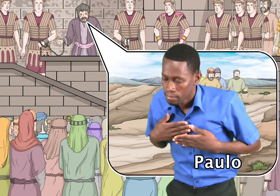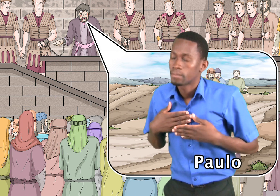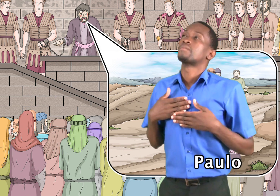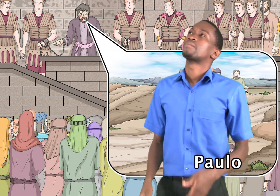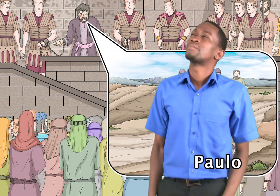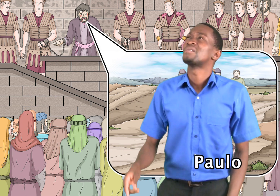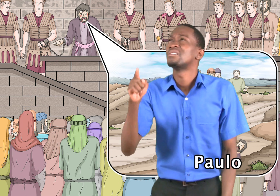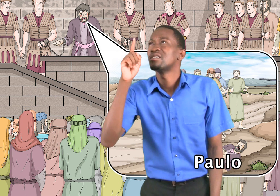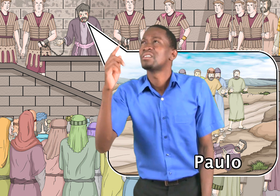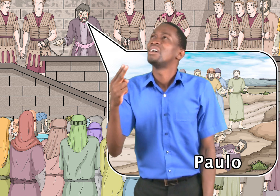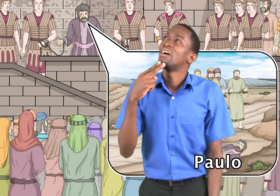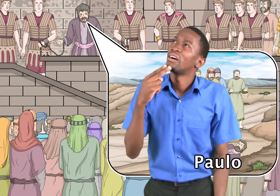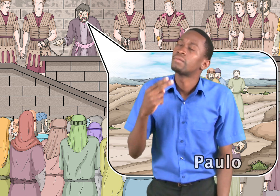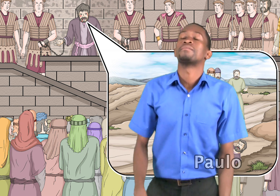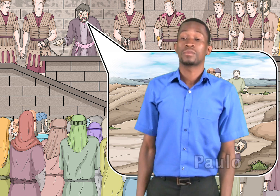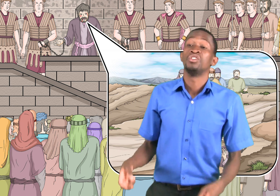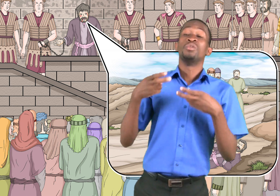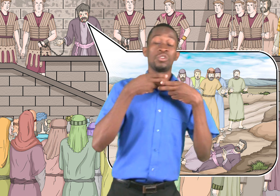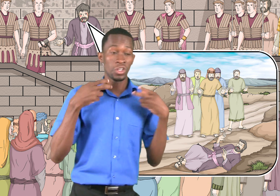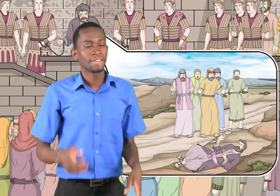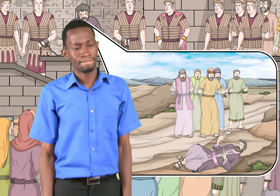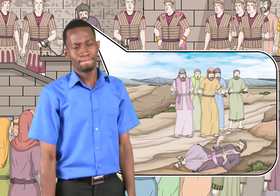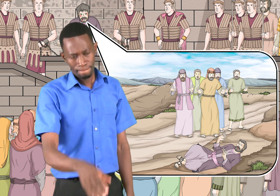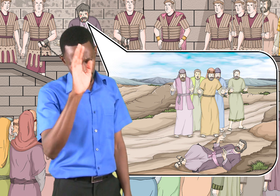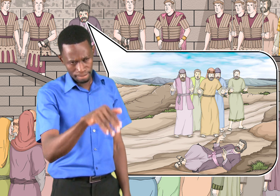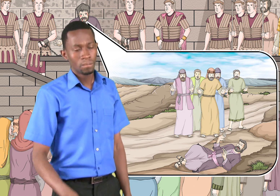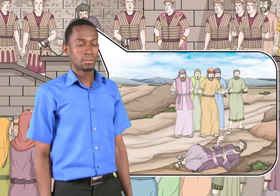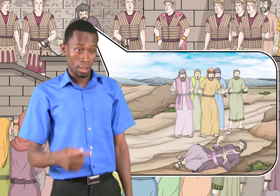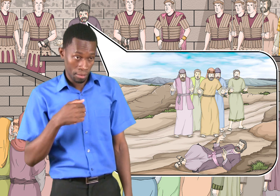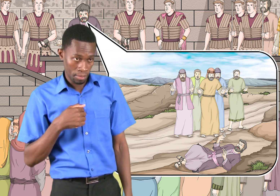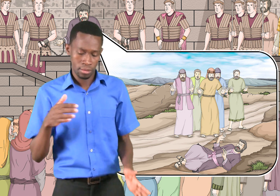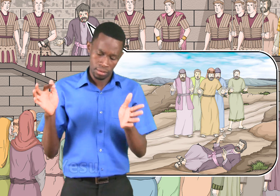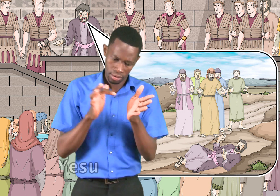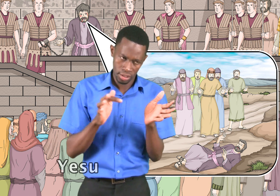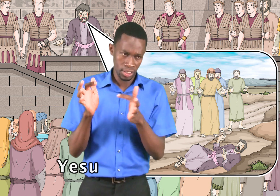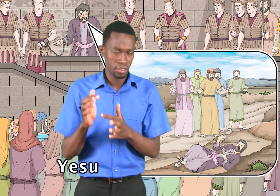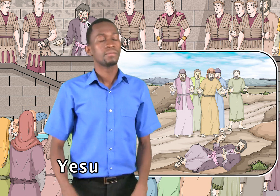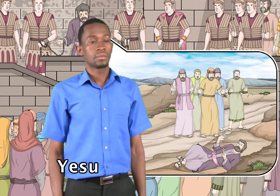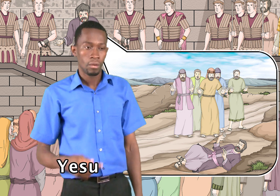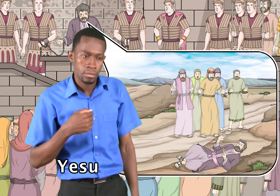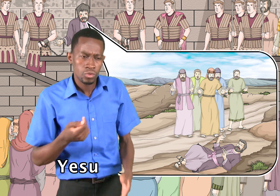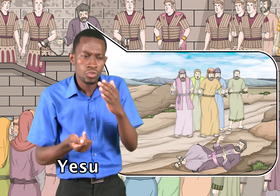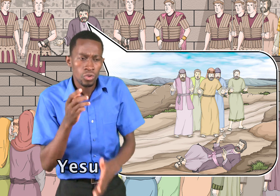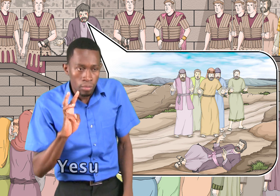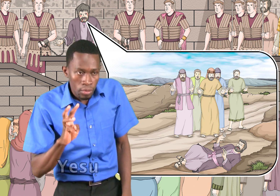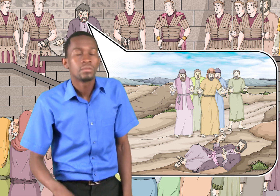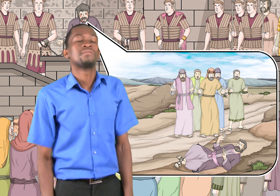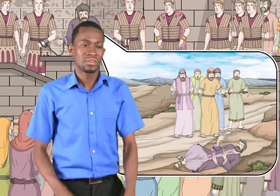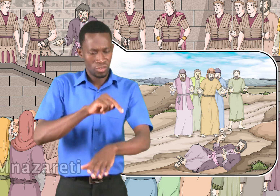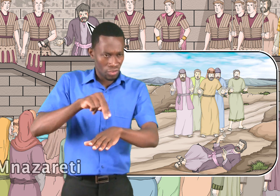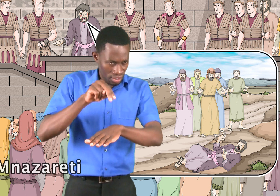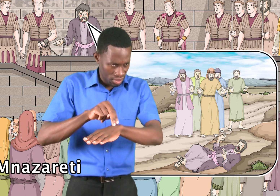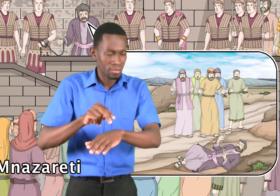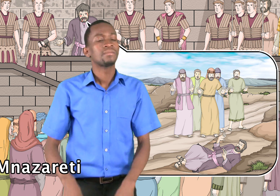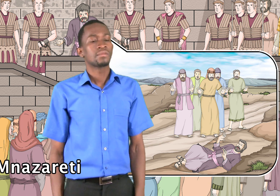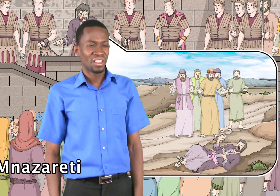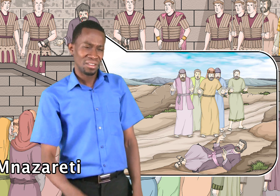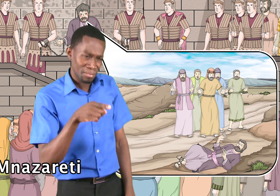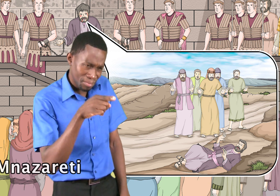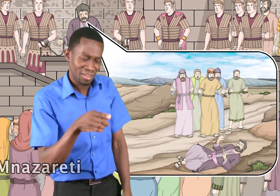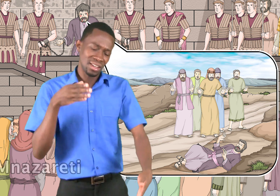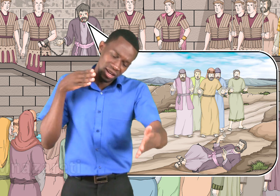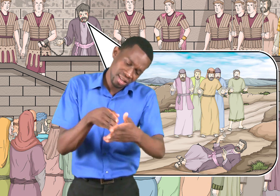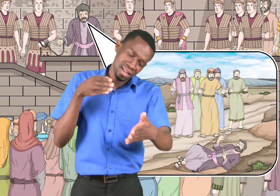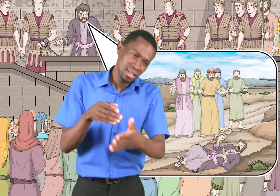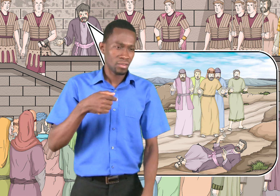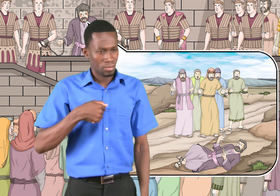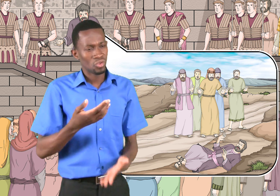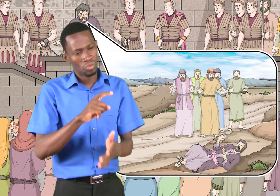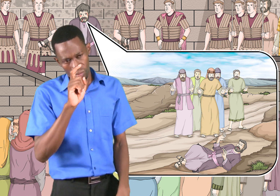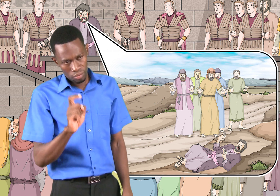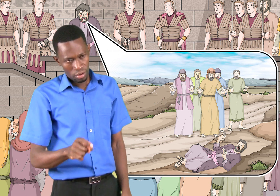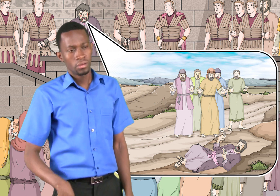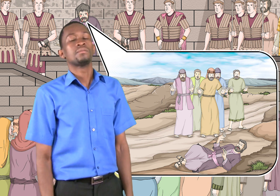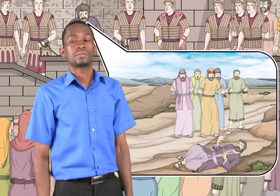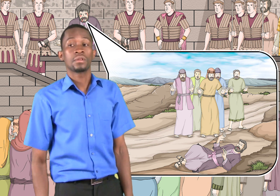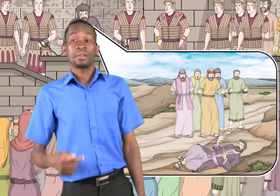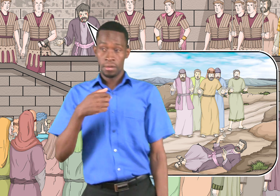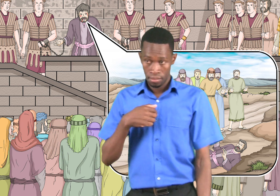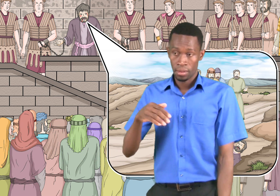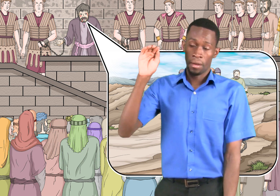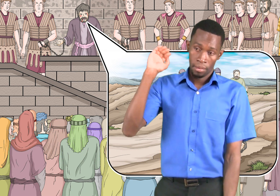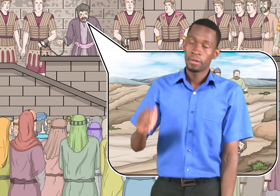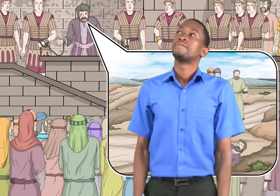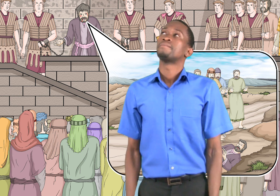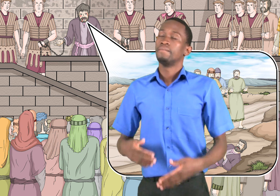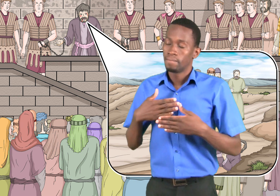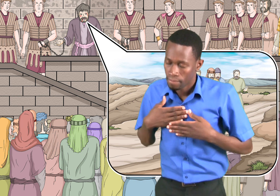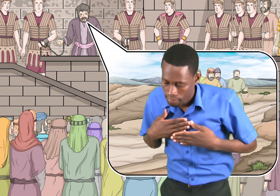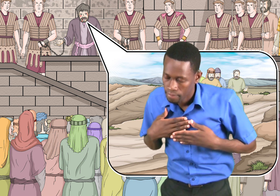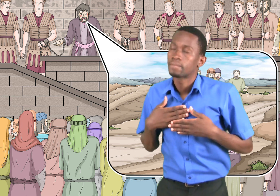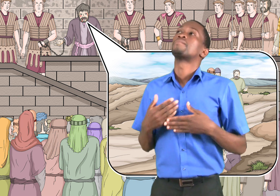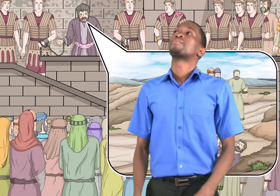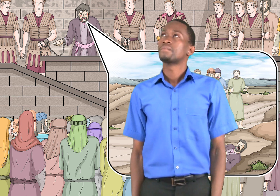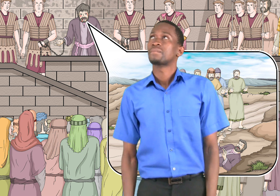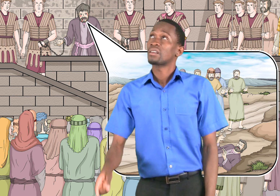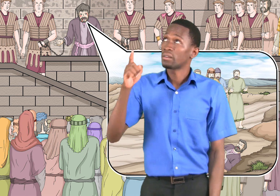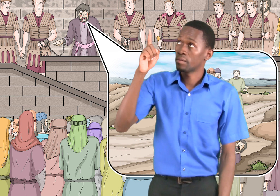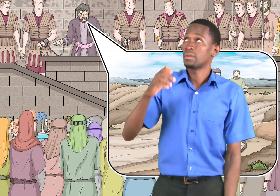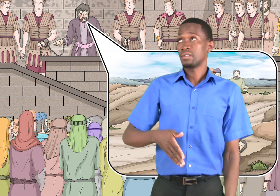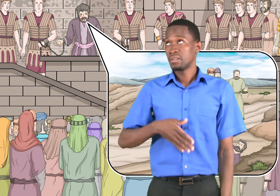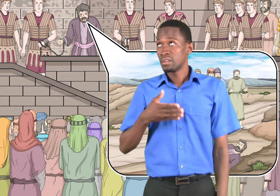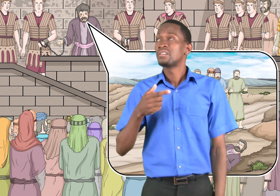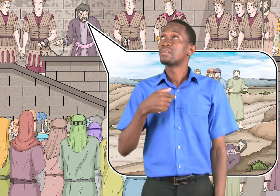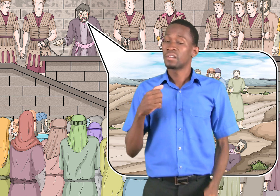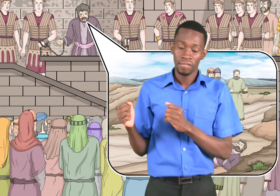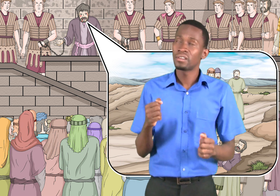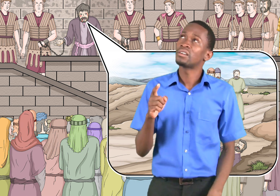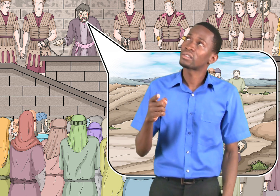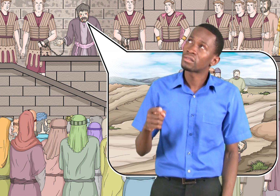‘Who are You, Lord?’ I asked. ‘I am Jesus of Nazareth, whom you are persecuting,’ He replied.